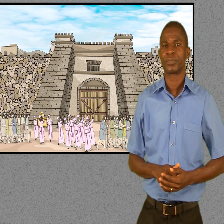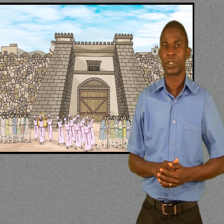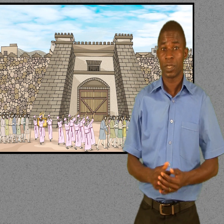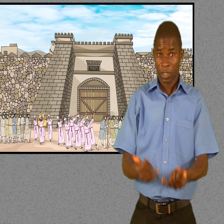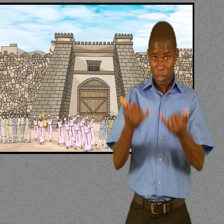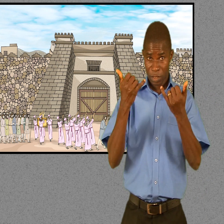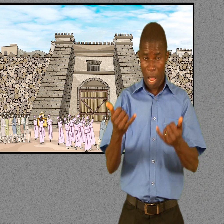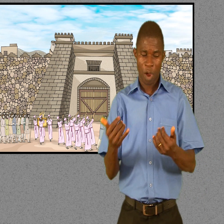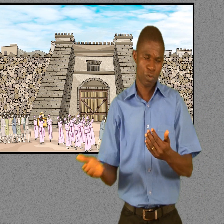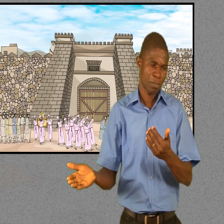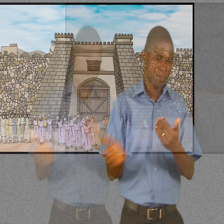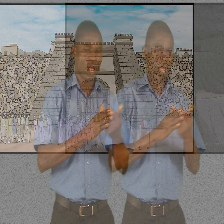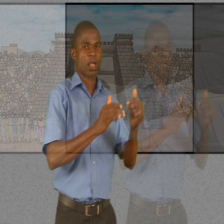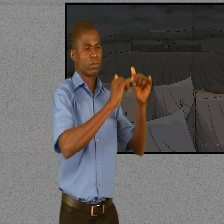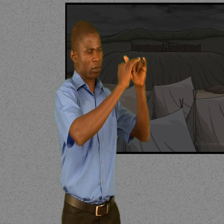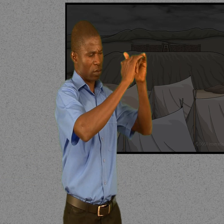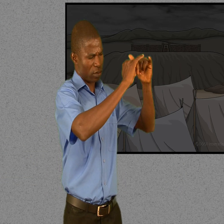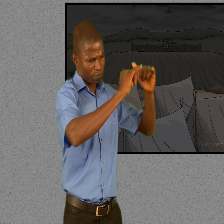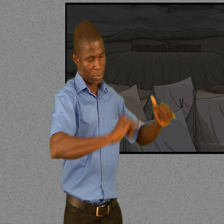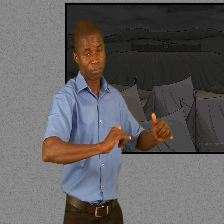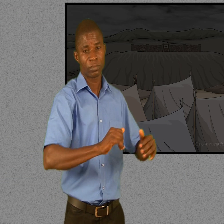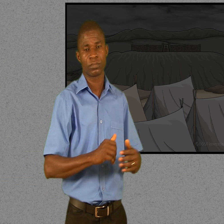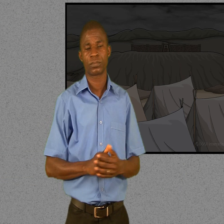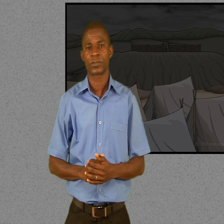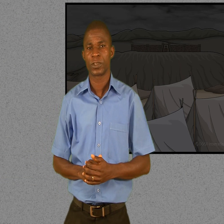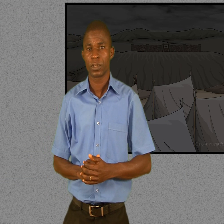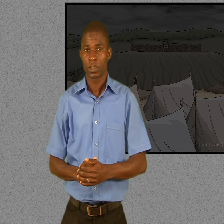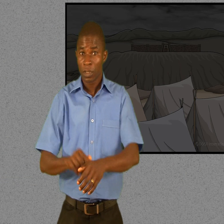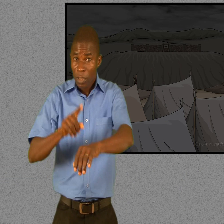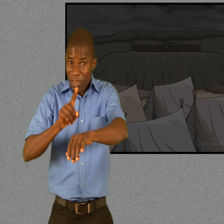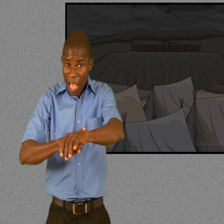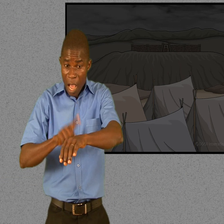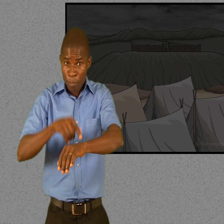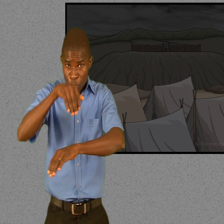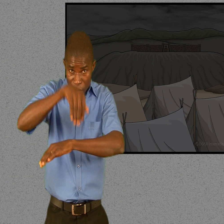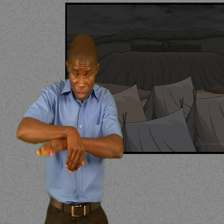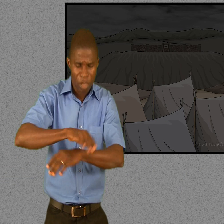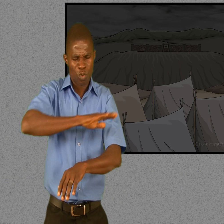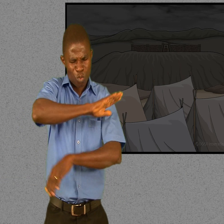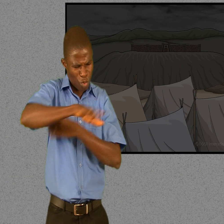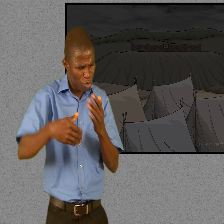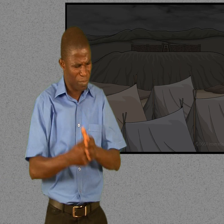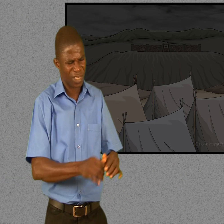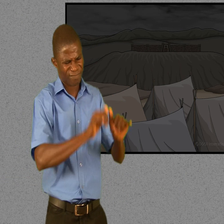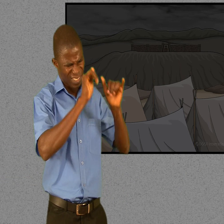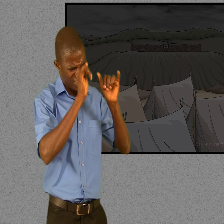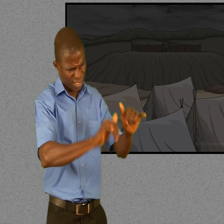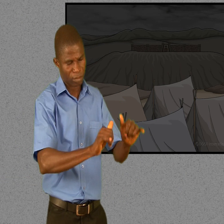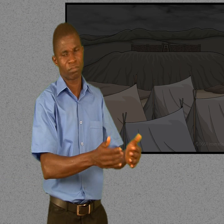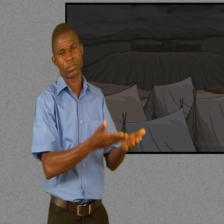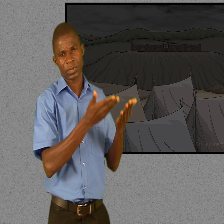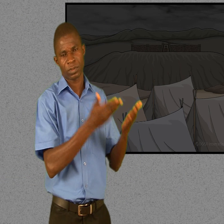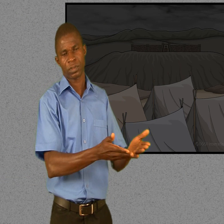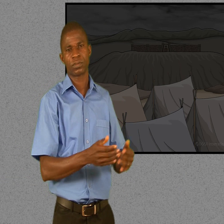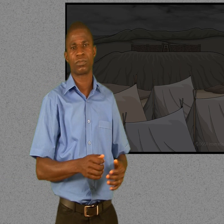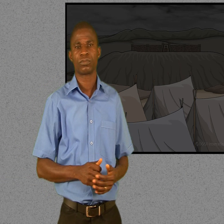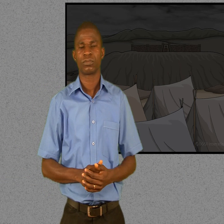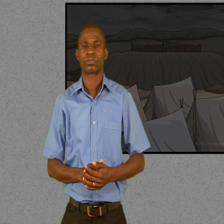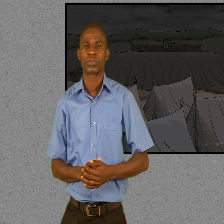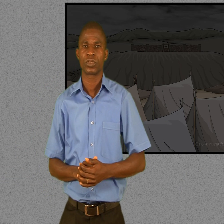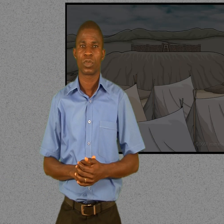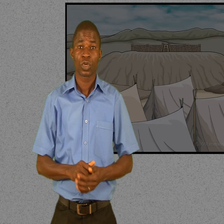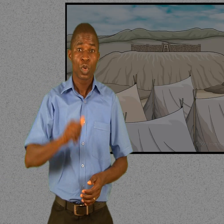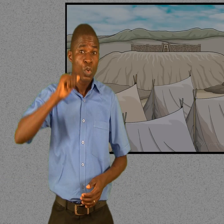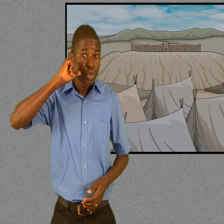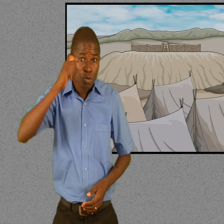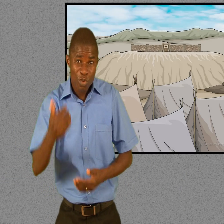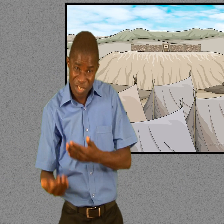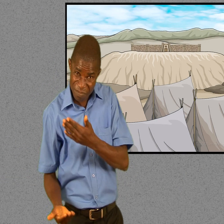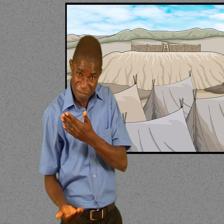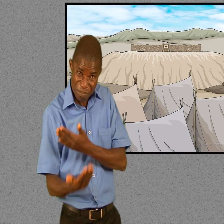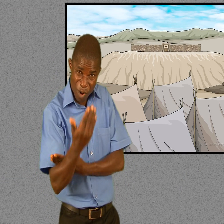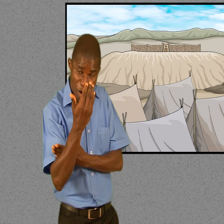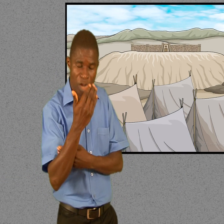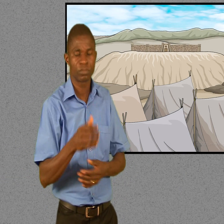And the people returned to the camp and spent the night there.